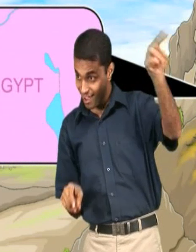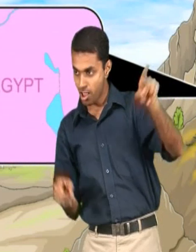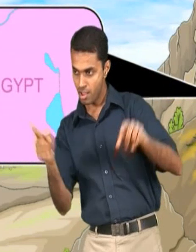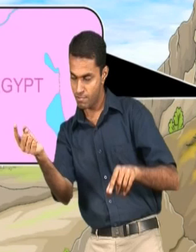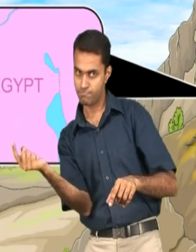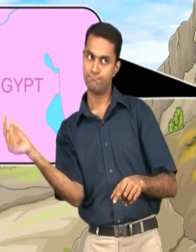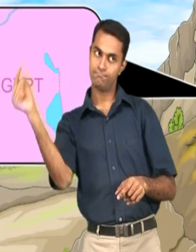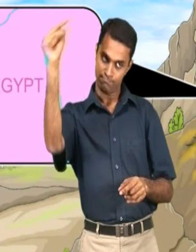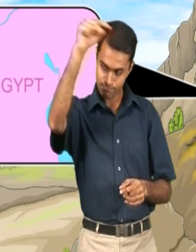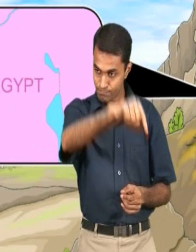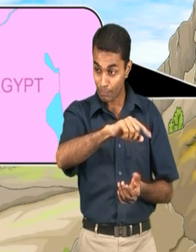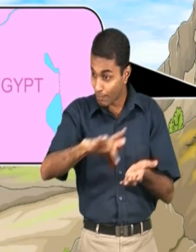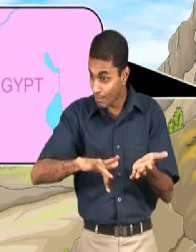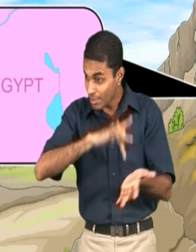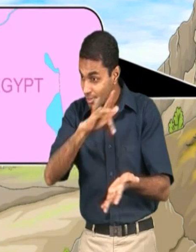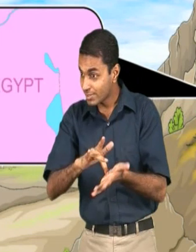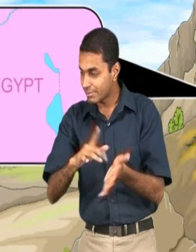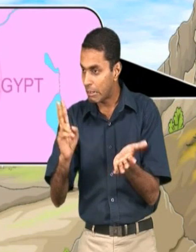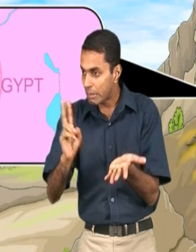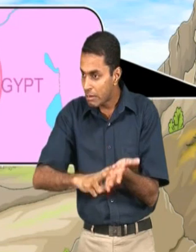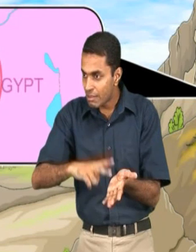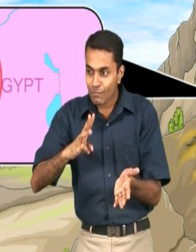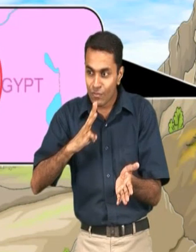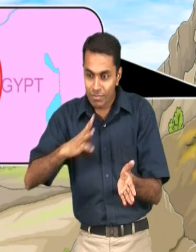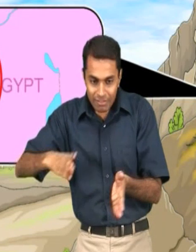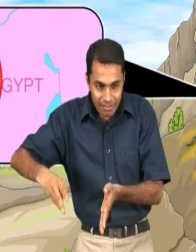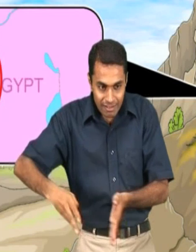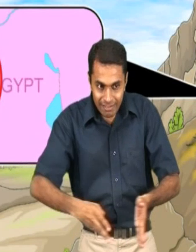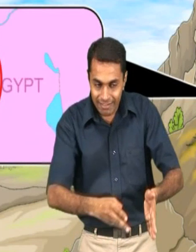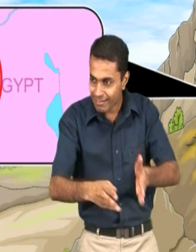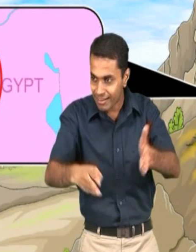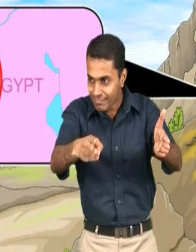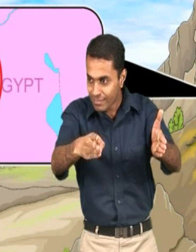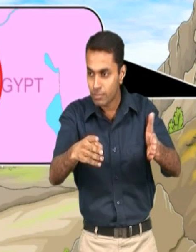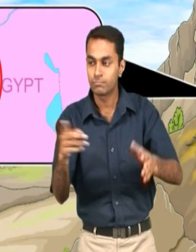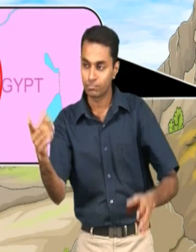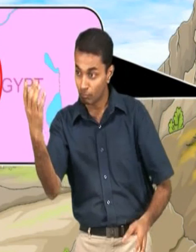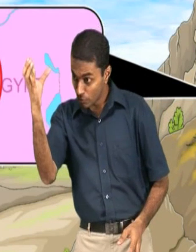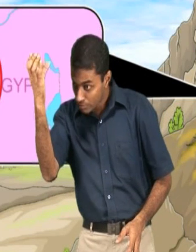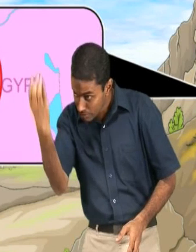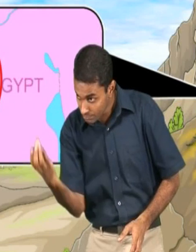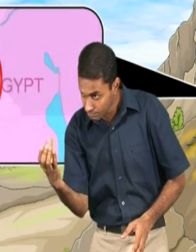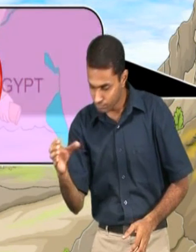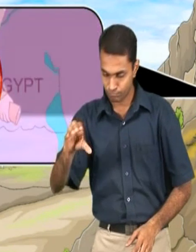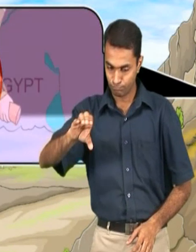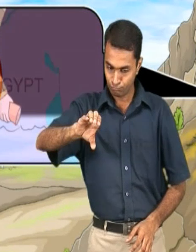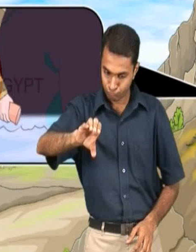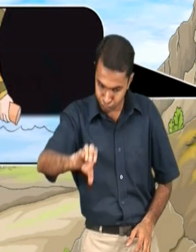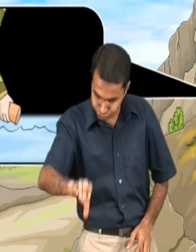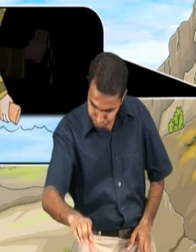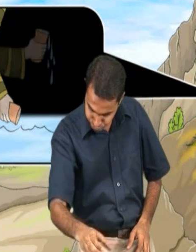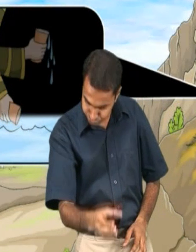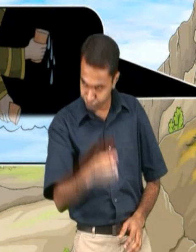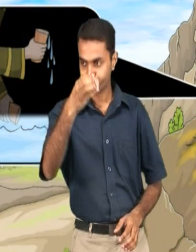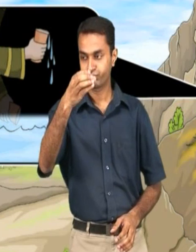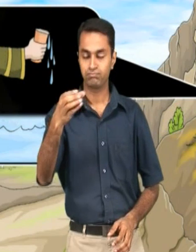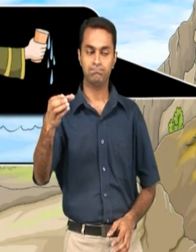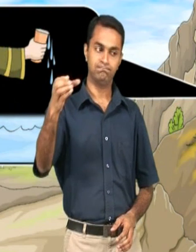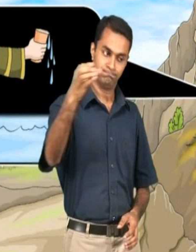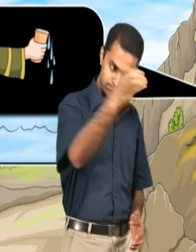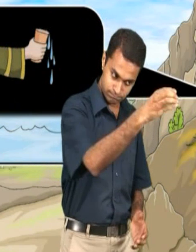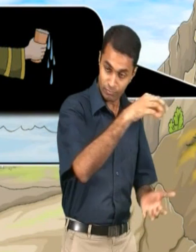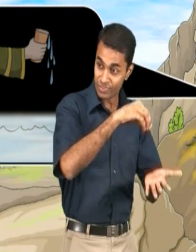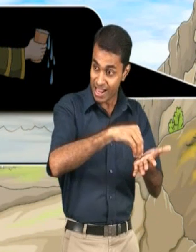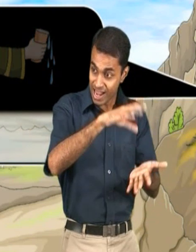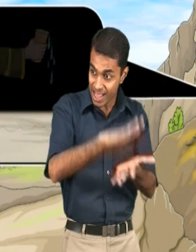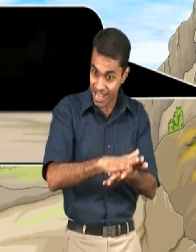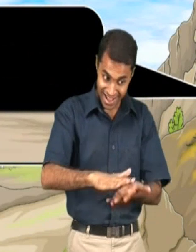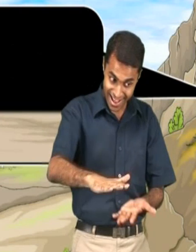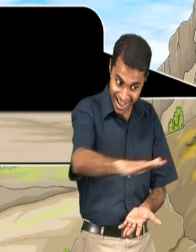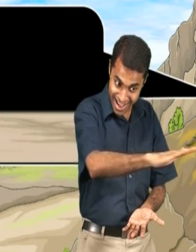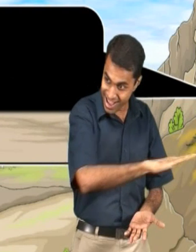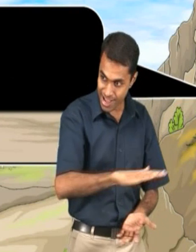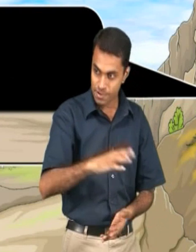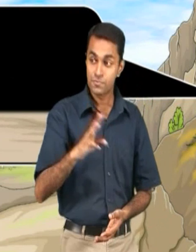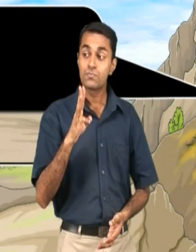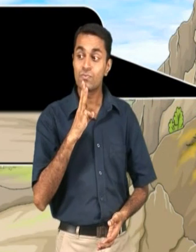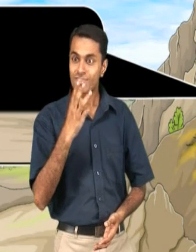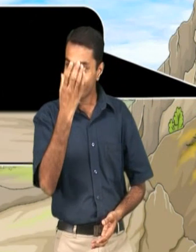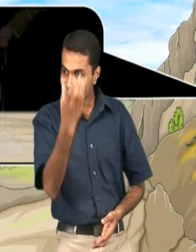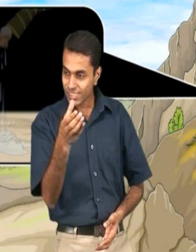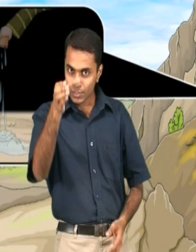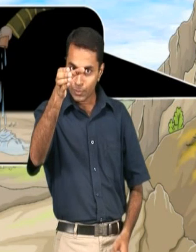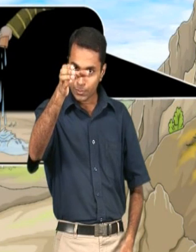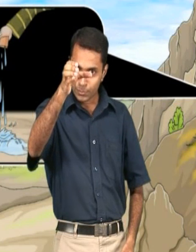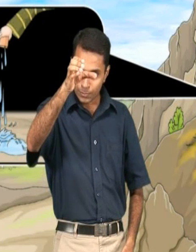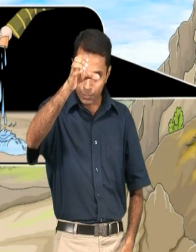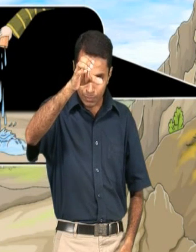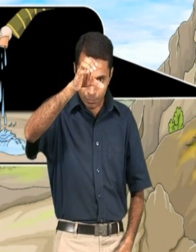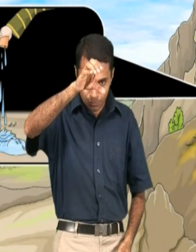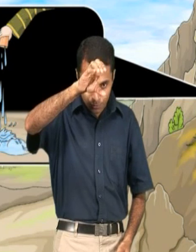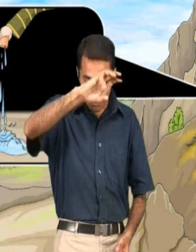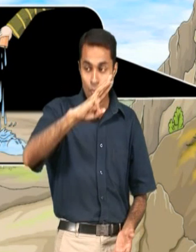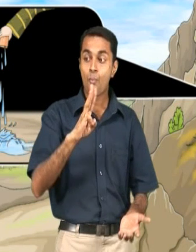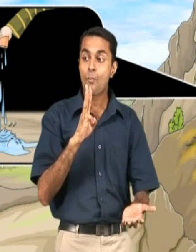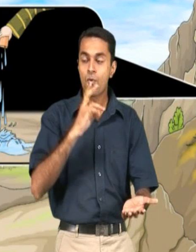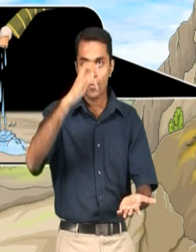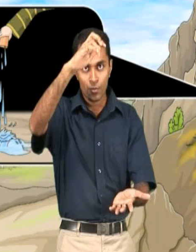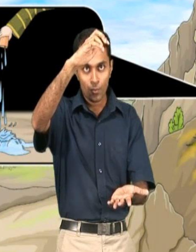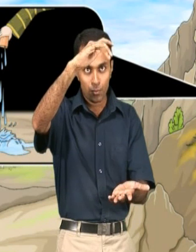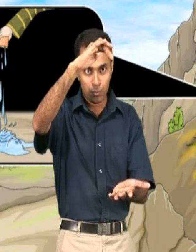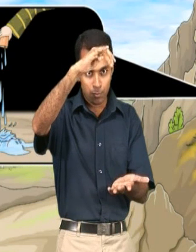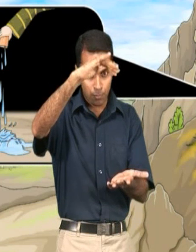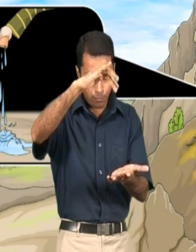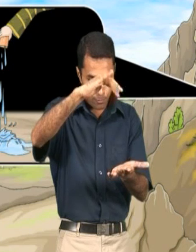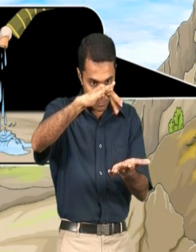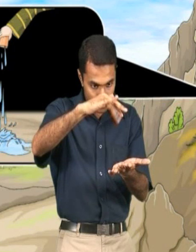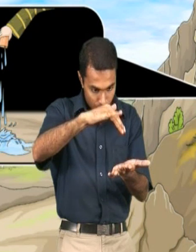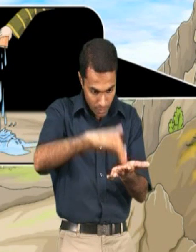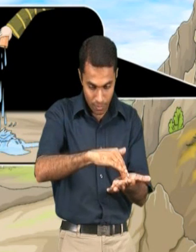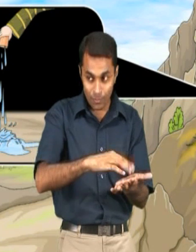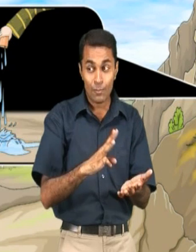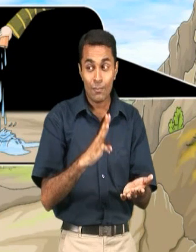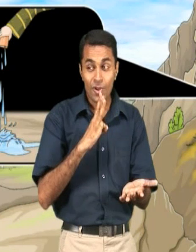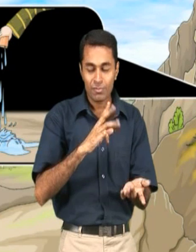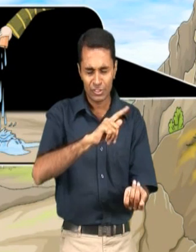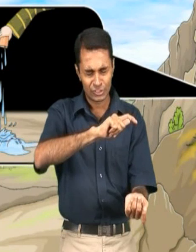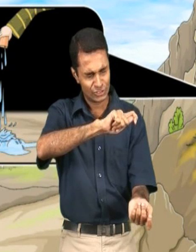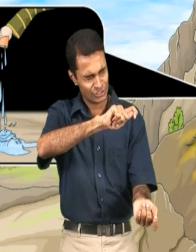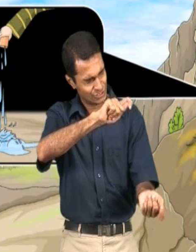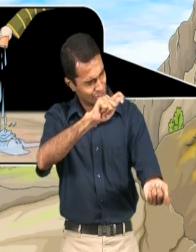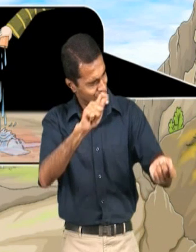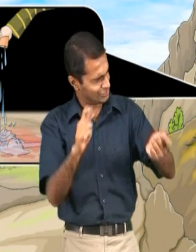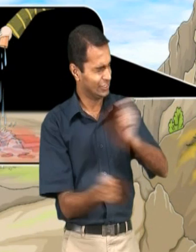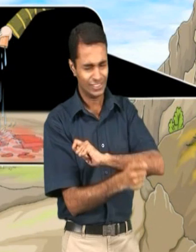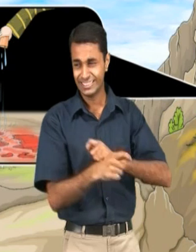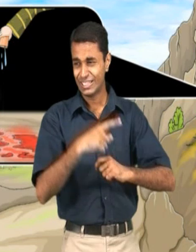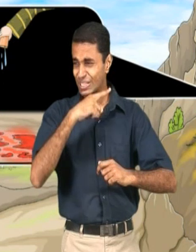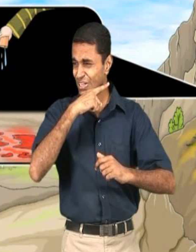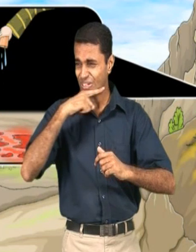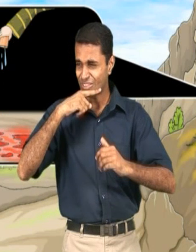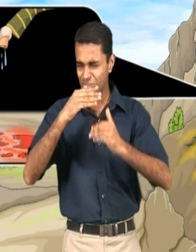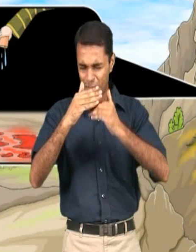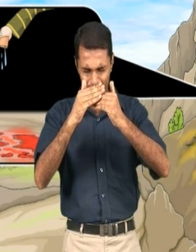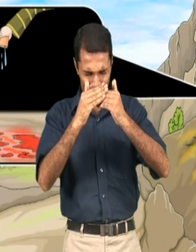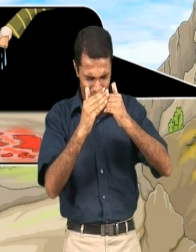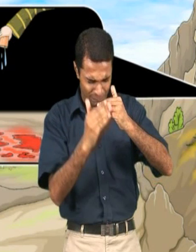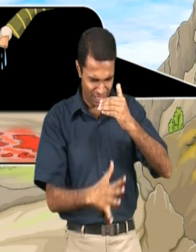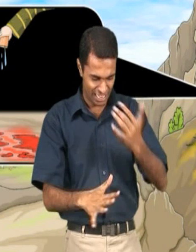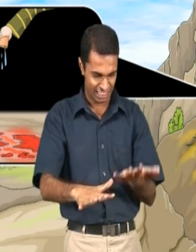But if they do not believe even these two signs or listen to your voice, take some water from the Nile and pour it on the dry ground.